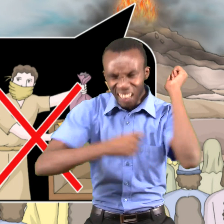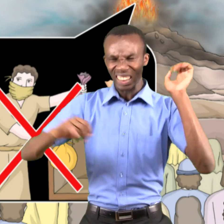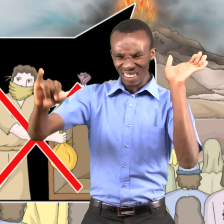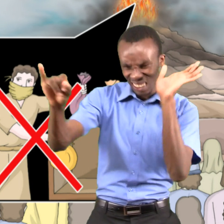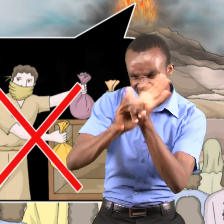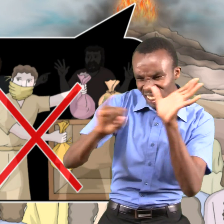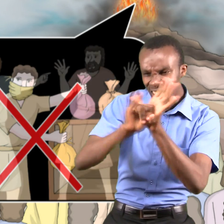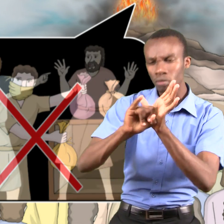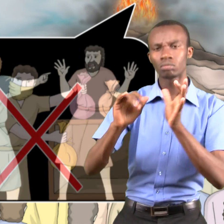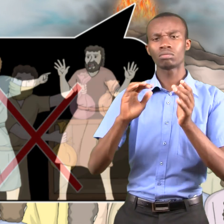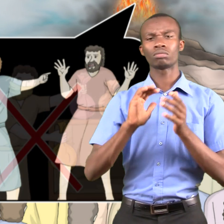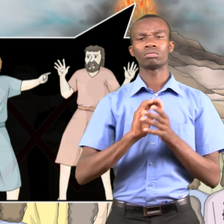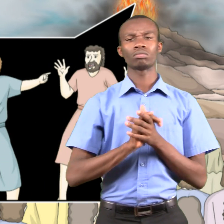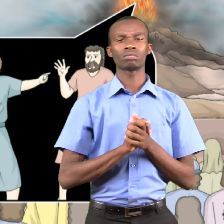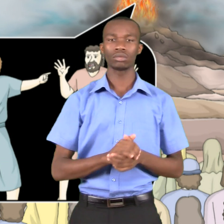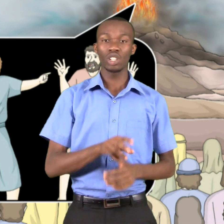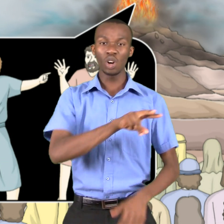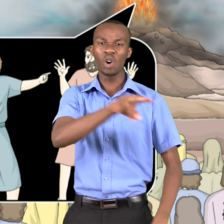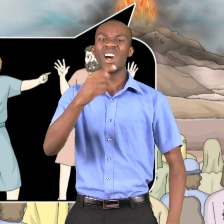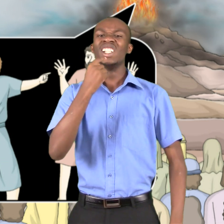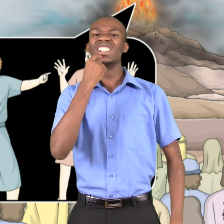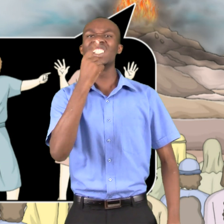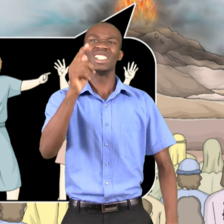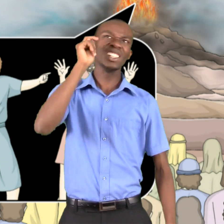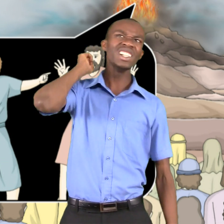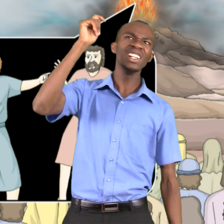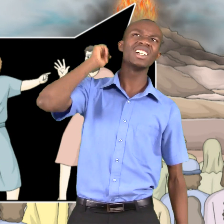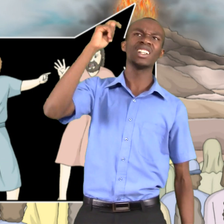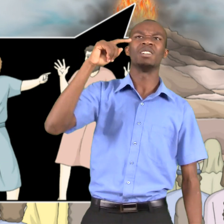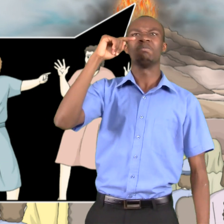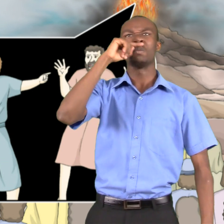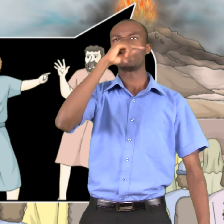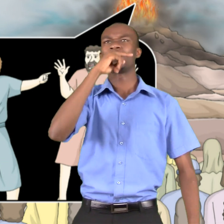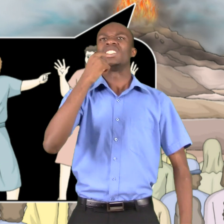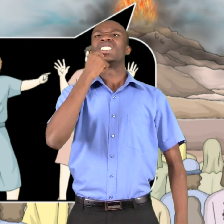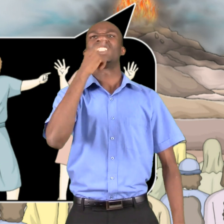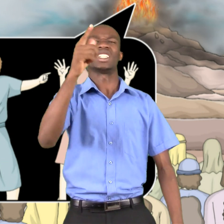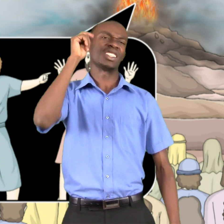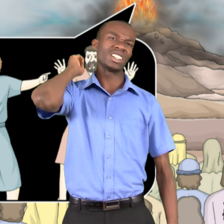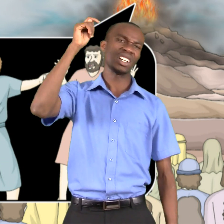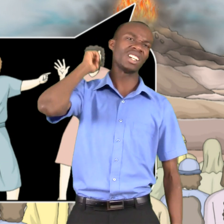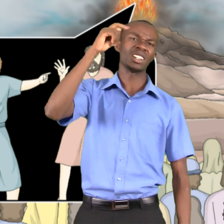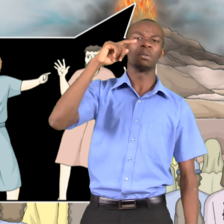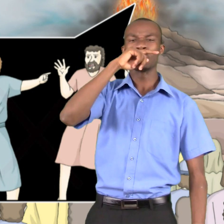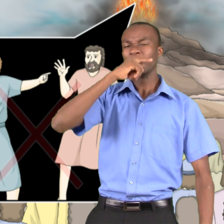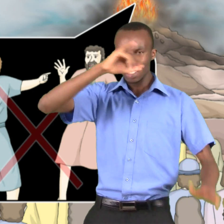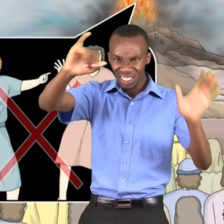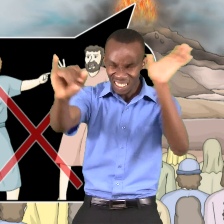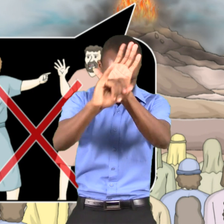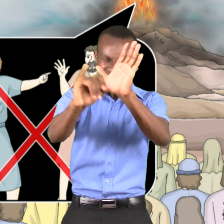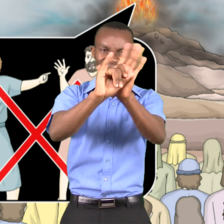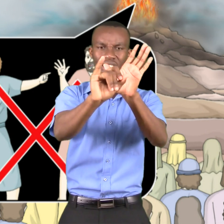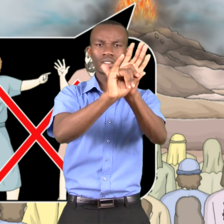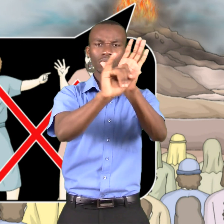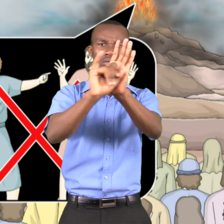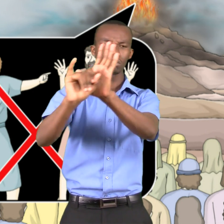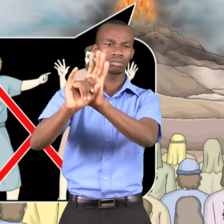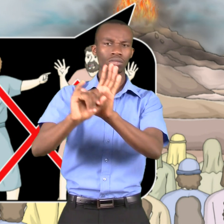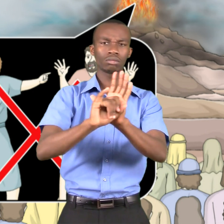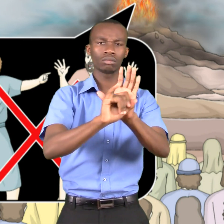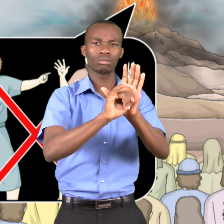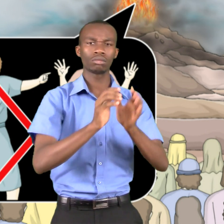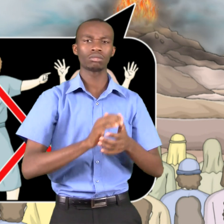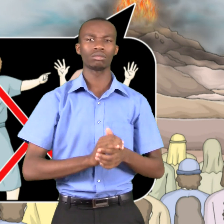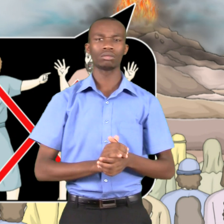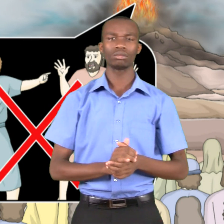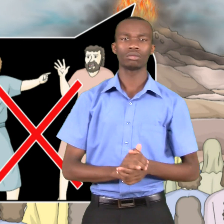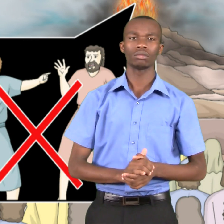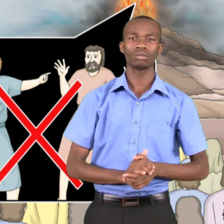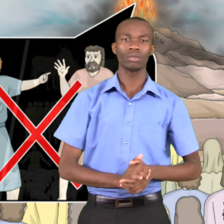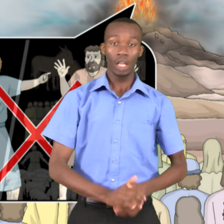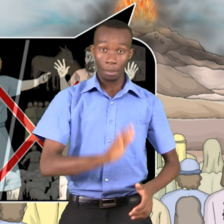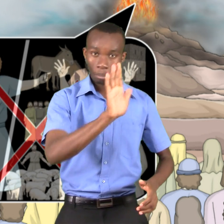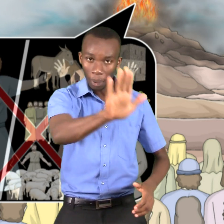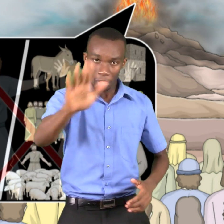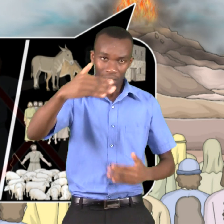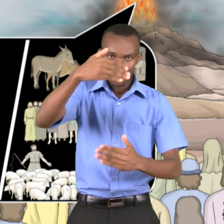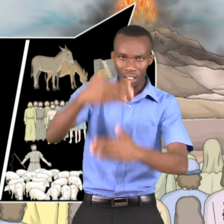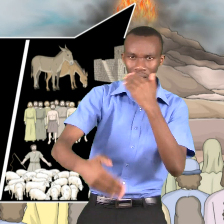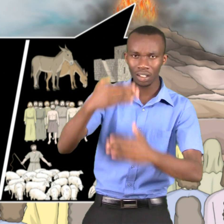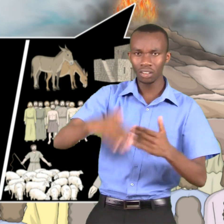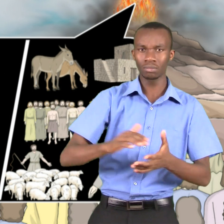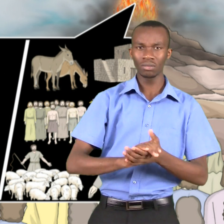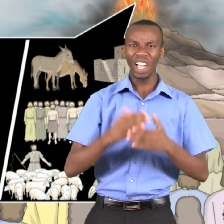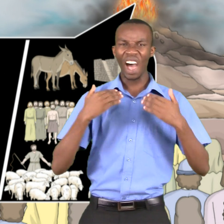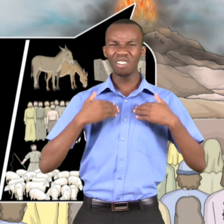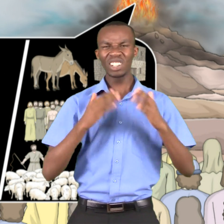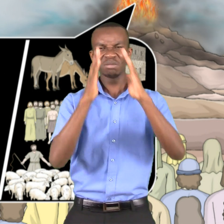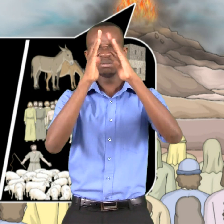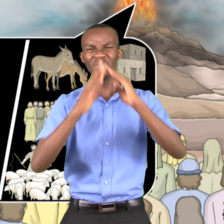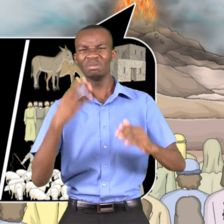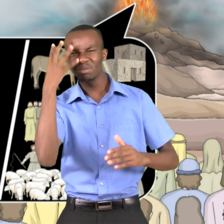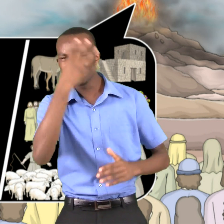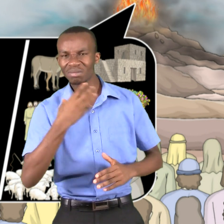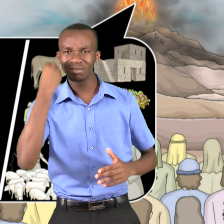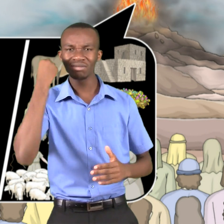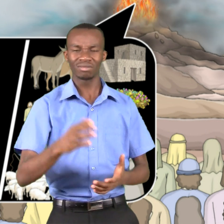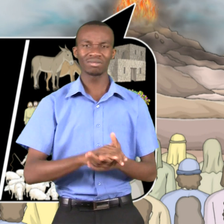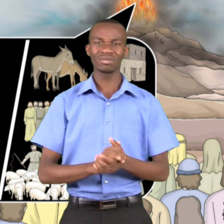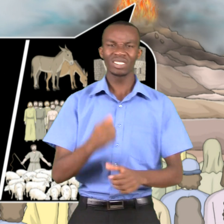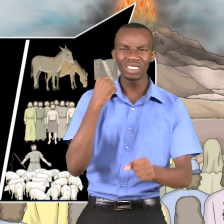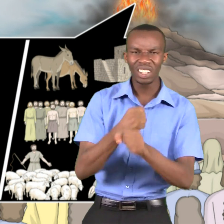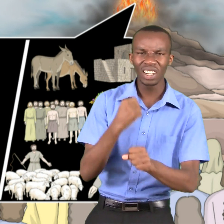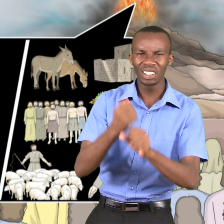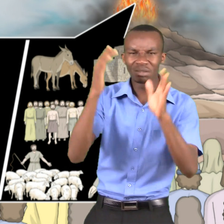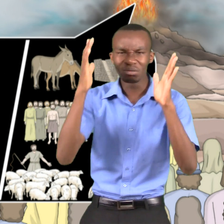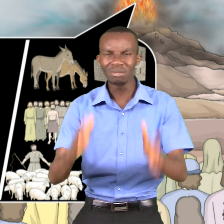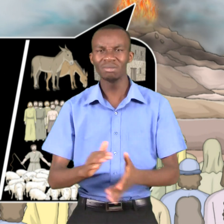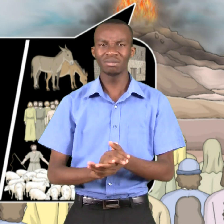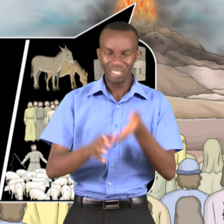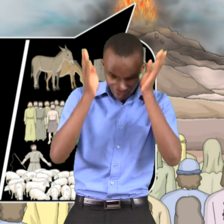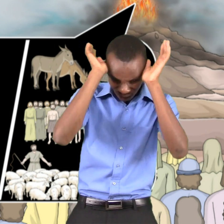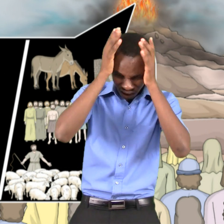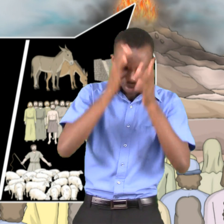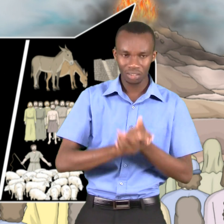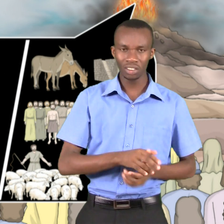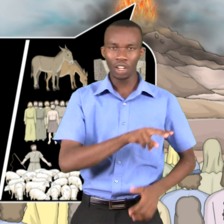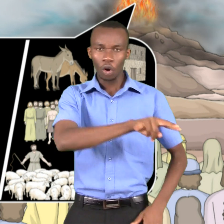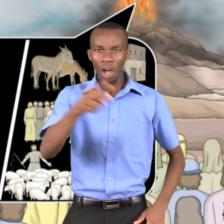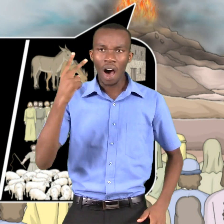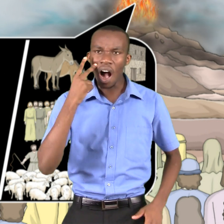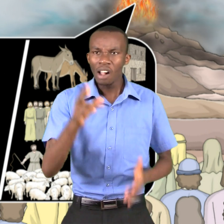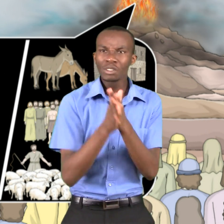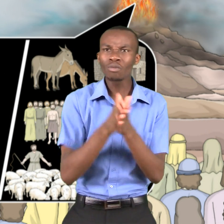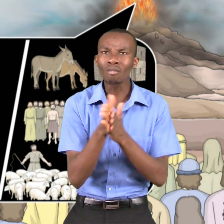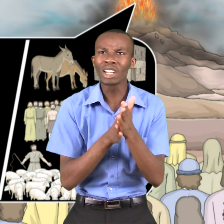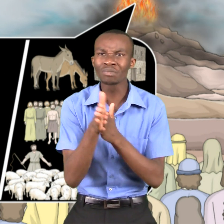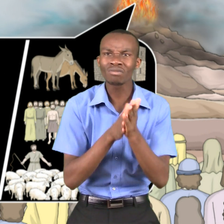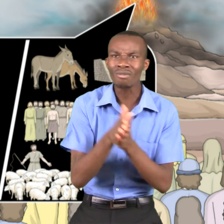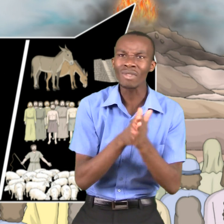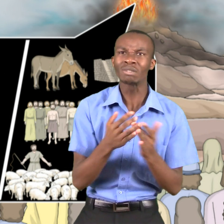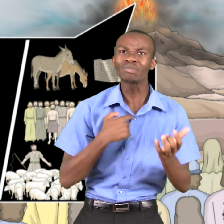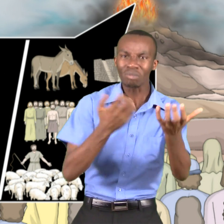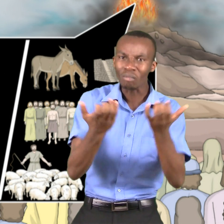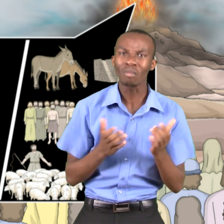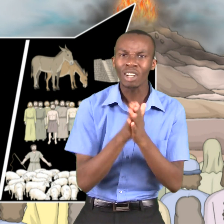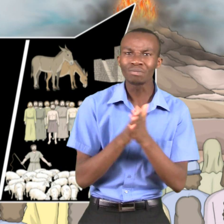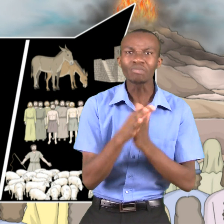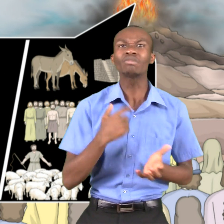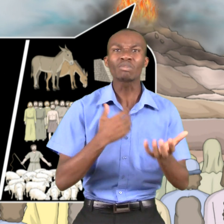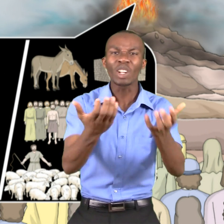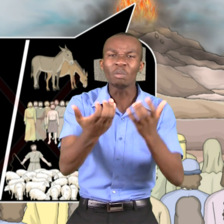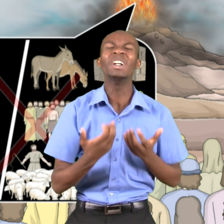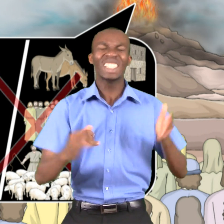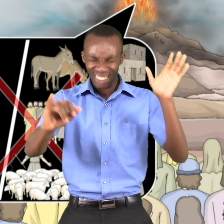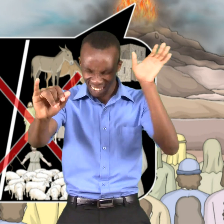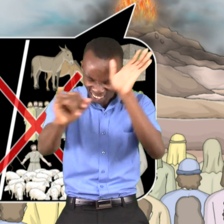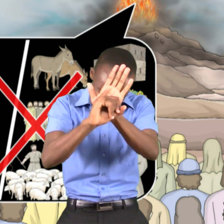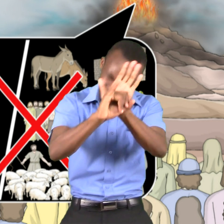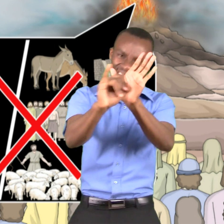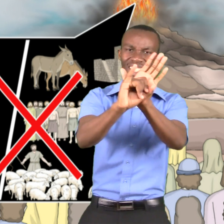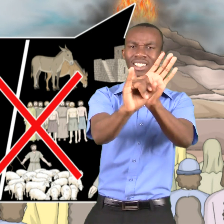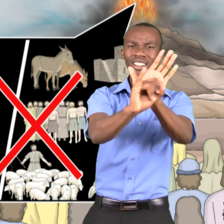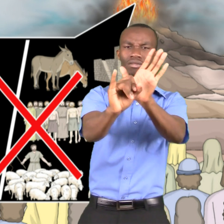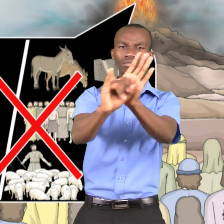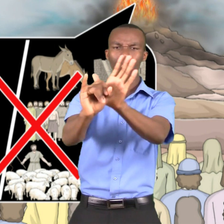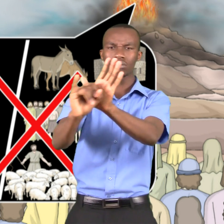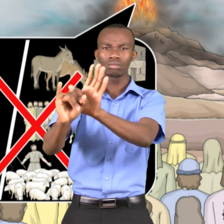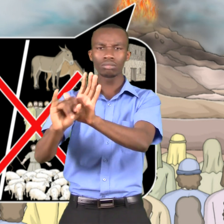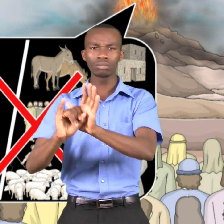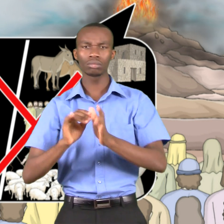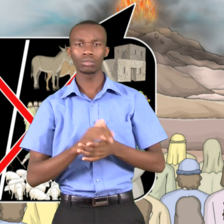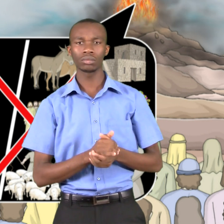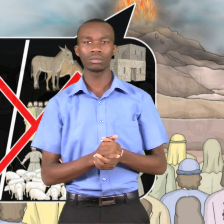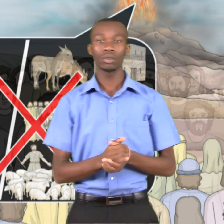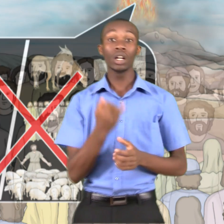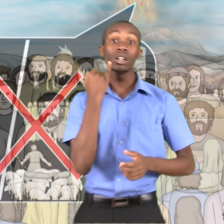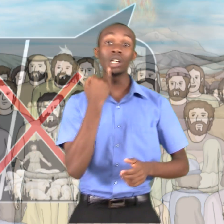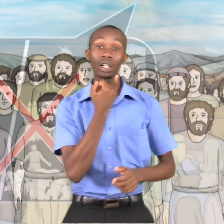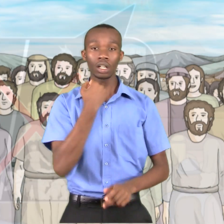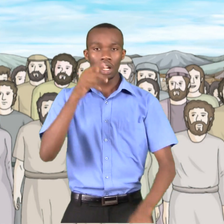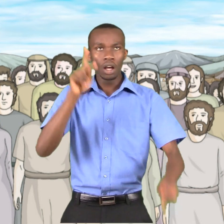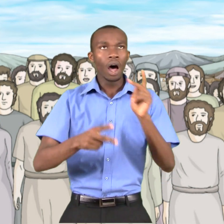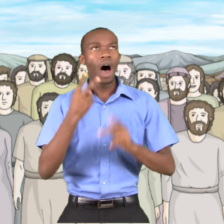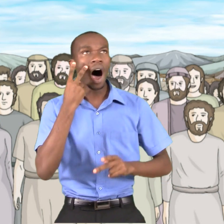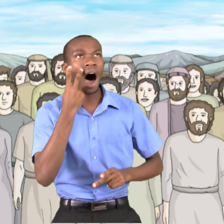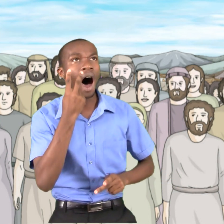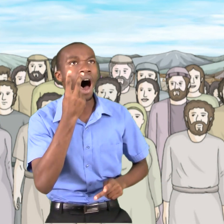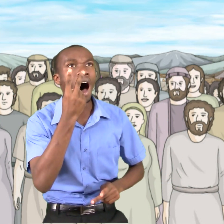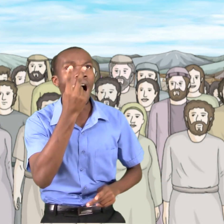You shall not bear false witness against your neighbor. You shall not covet your neighbor’s house. You shall not covet your neighbor’s wife, or his manservant or maidservant, or his ox or donkey, or anything that belongs to your neighbor.”